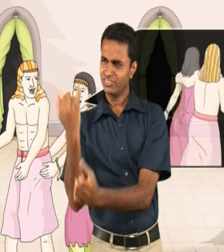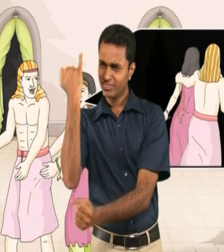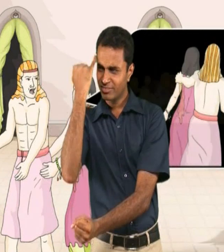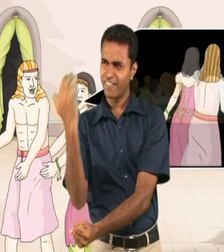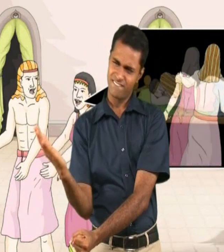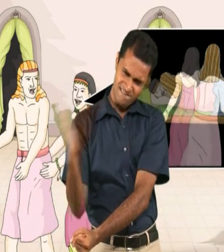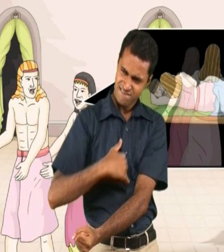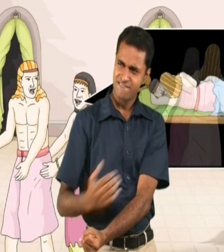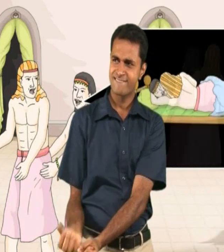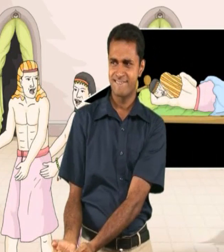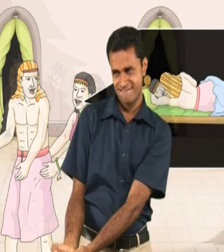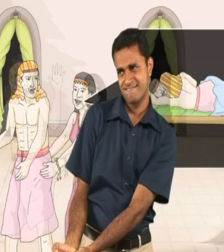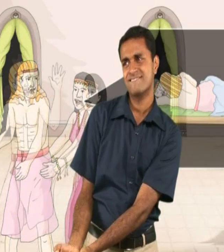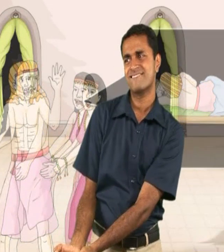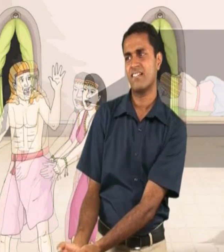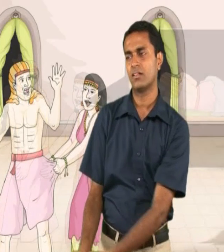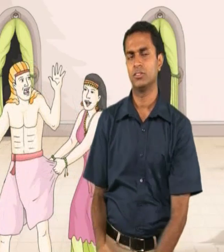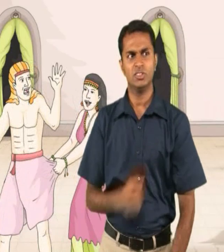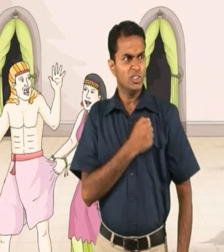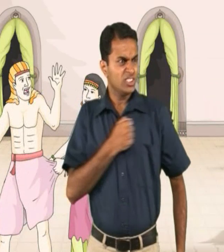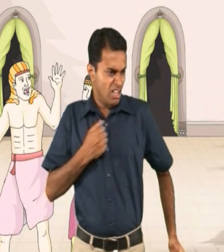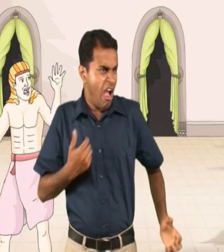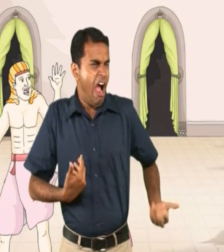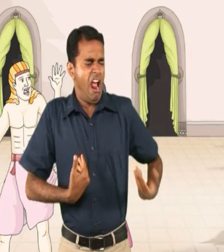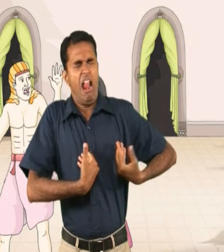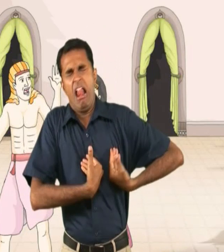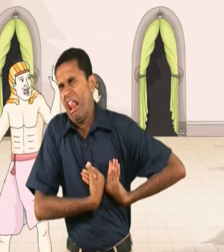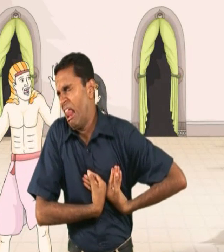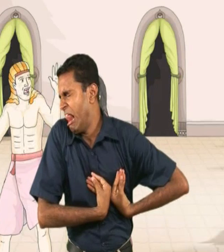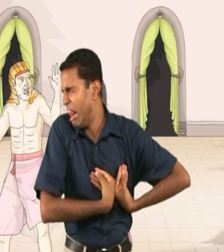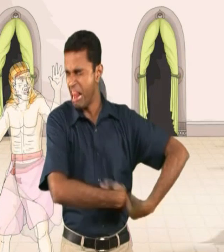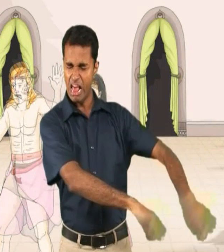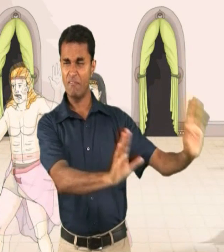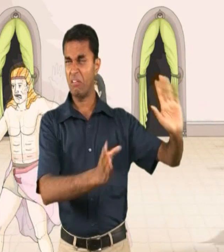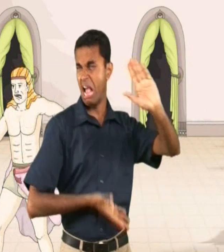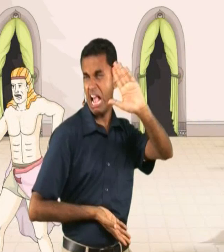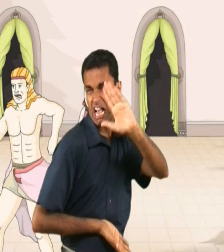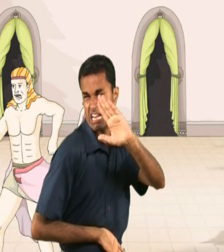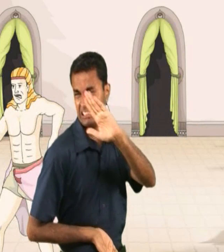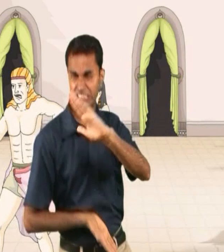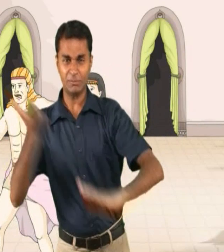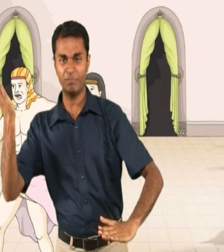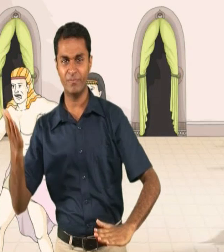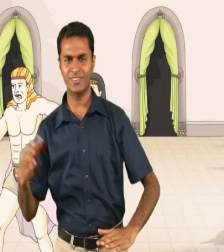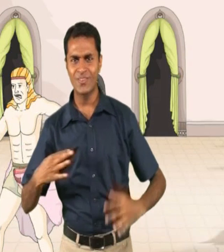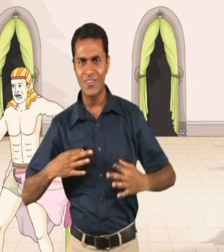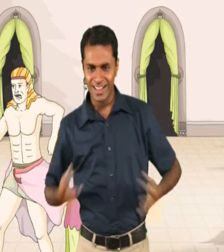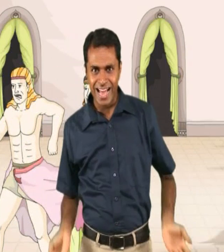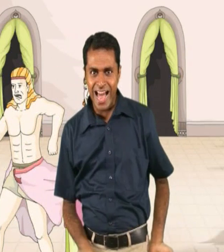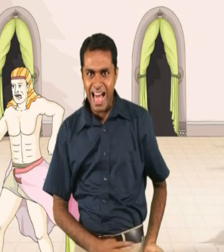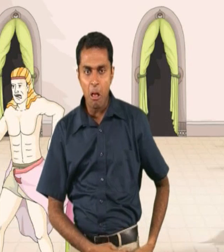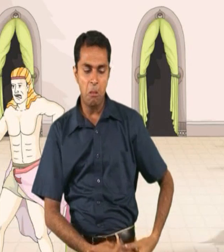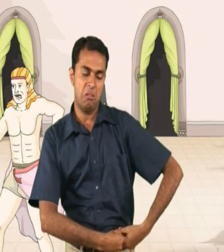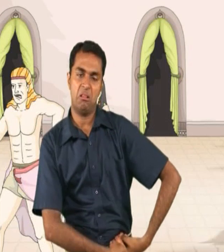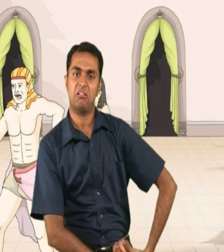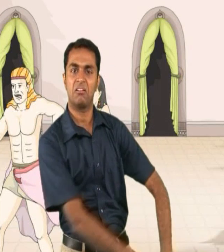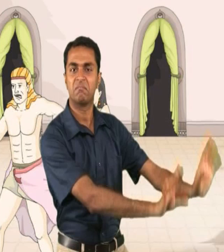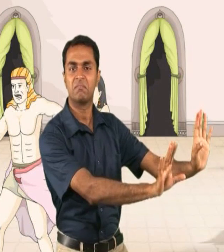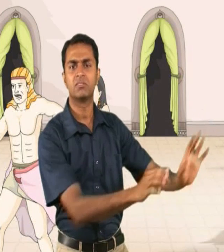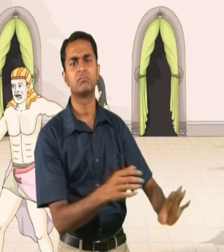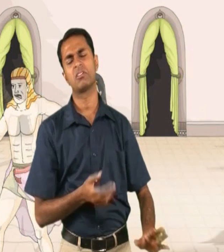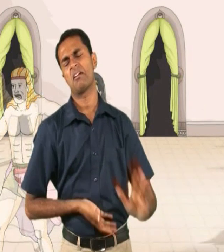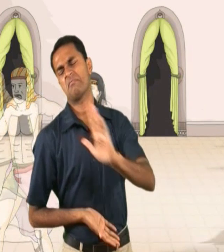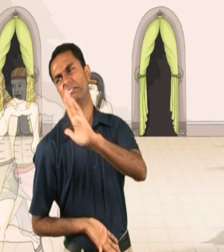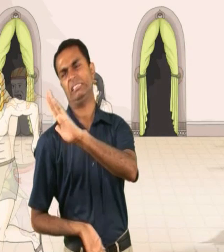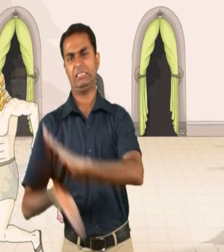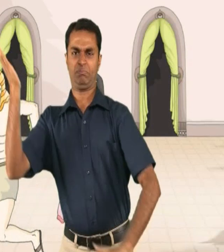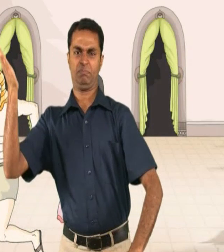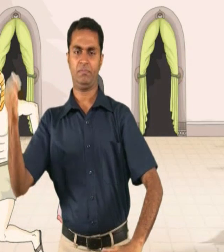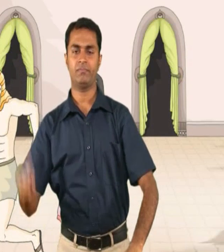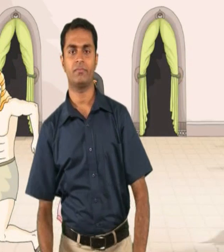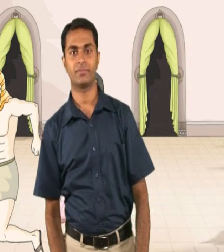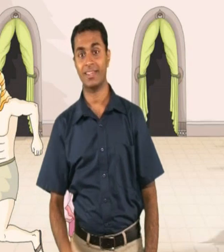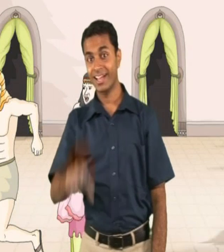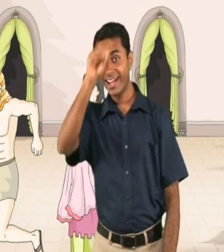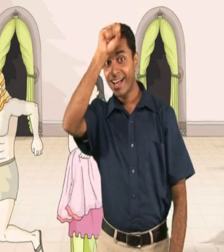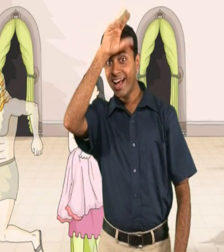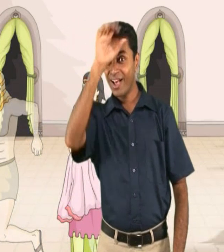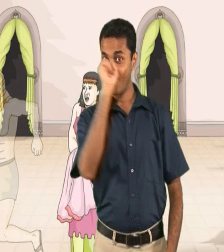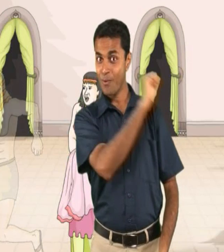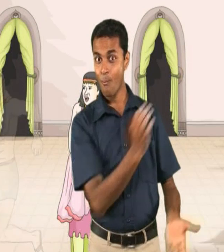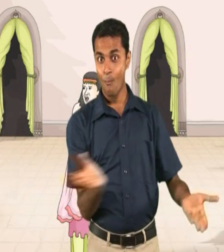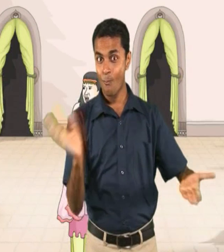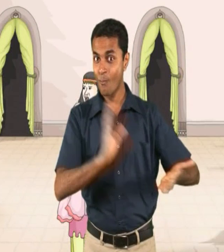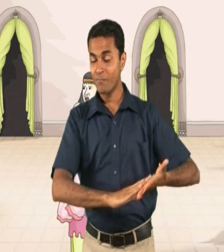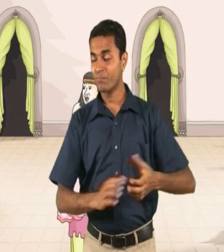But leaving his cloak in her hand, he escaped and ran outside.